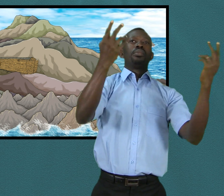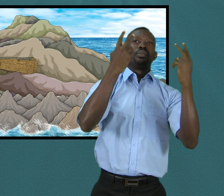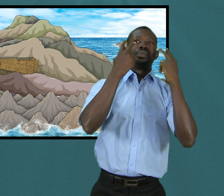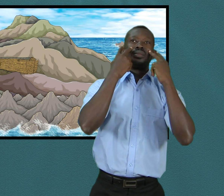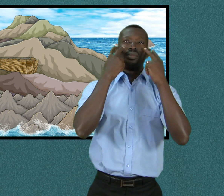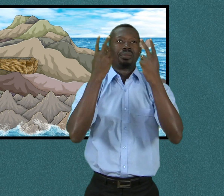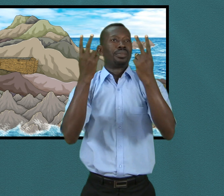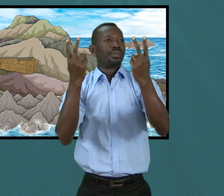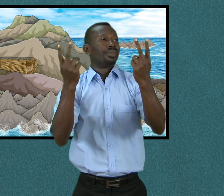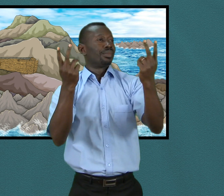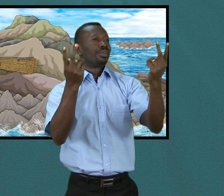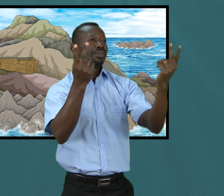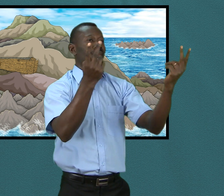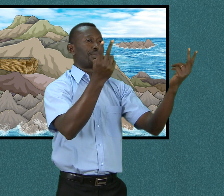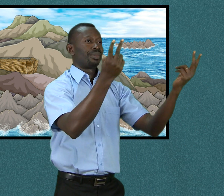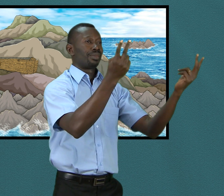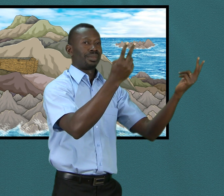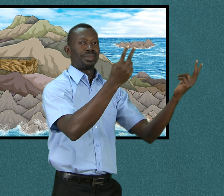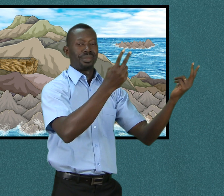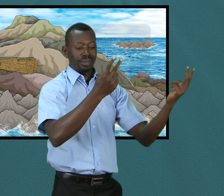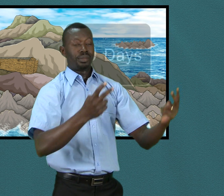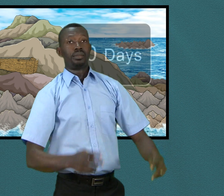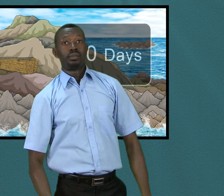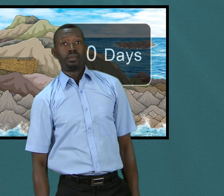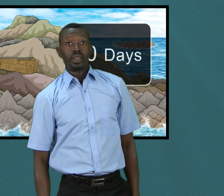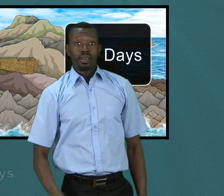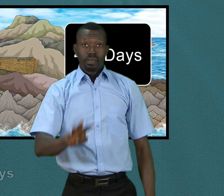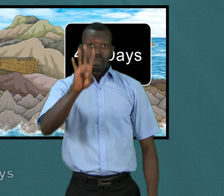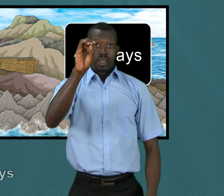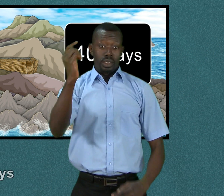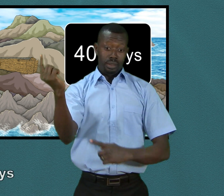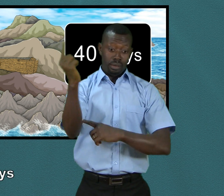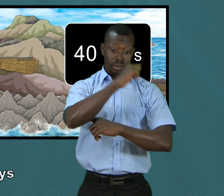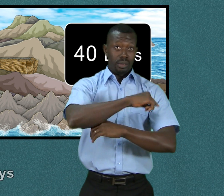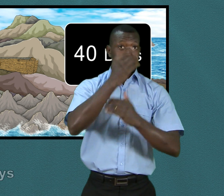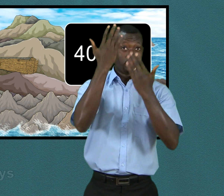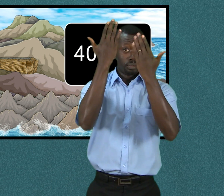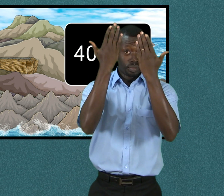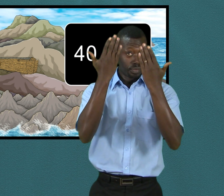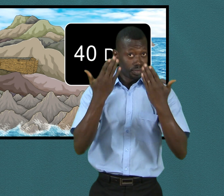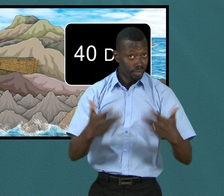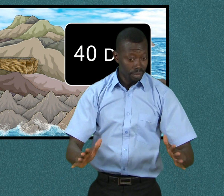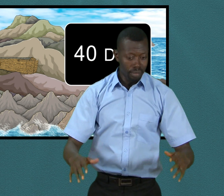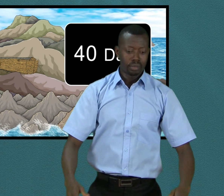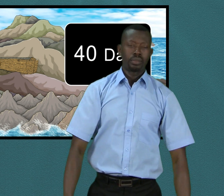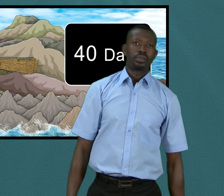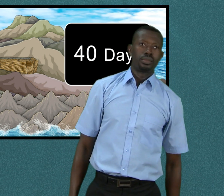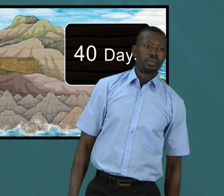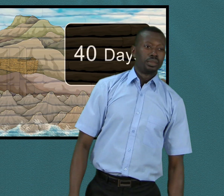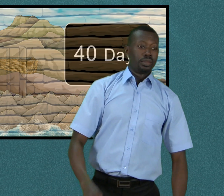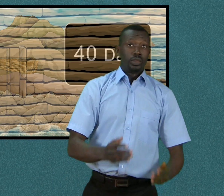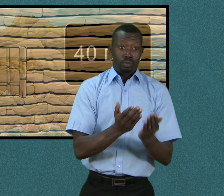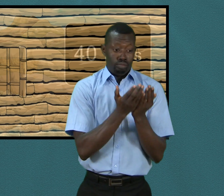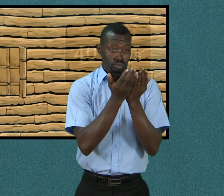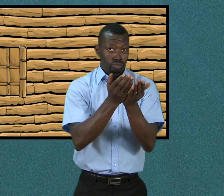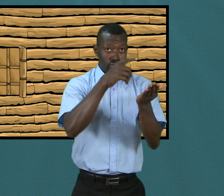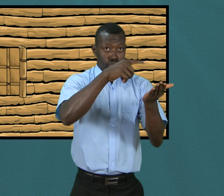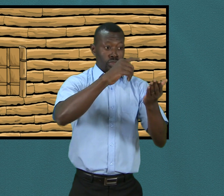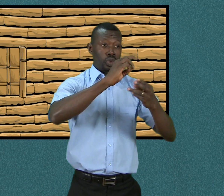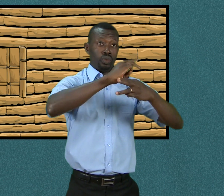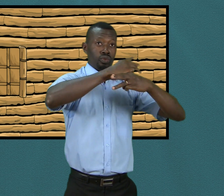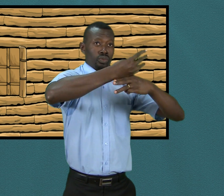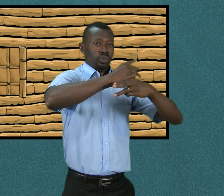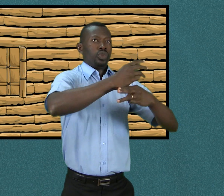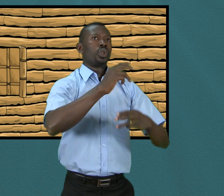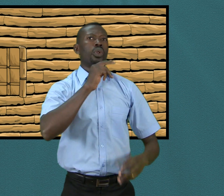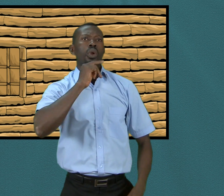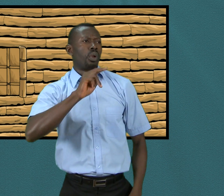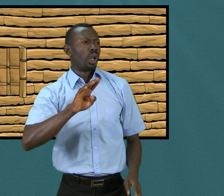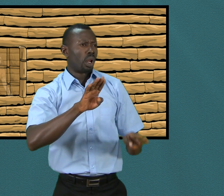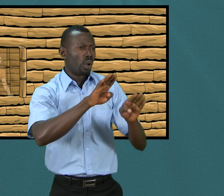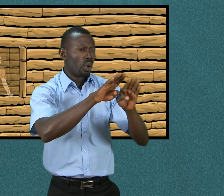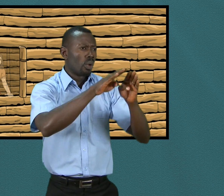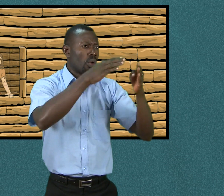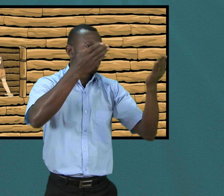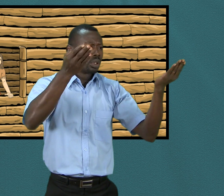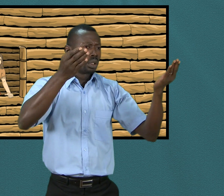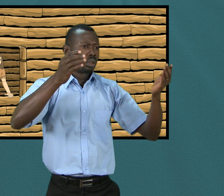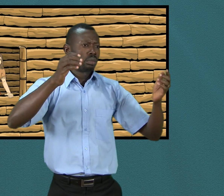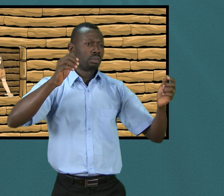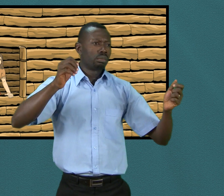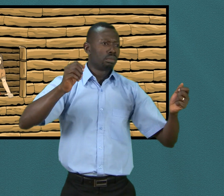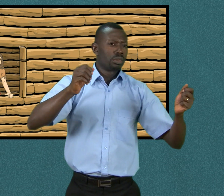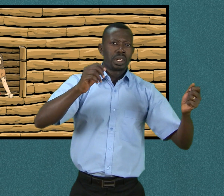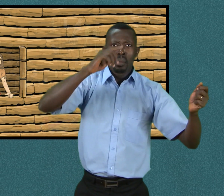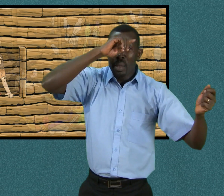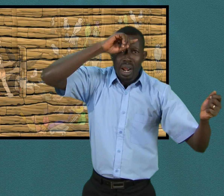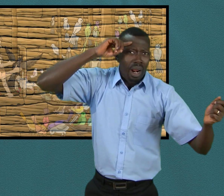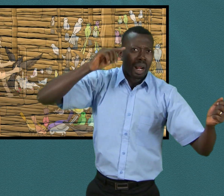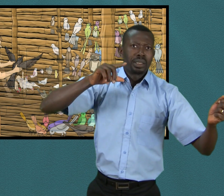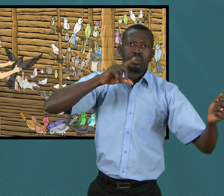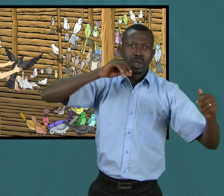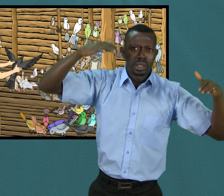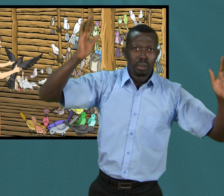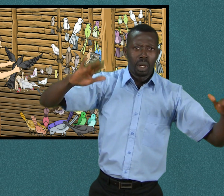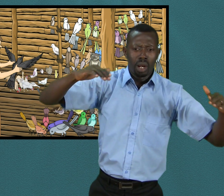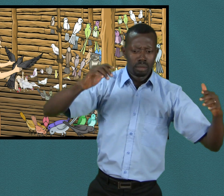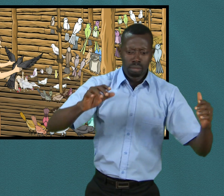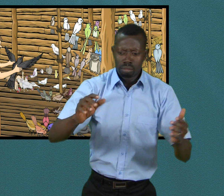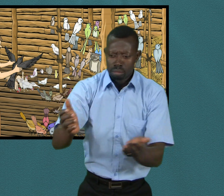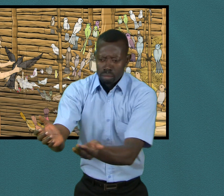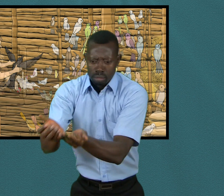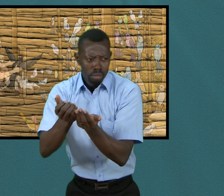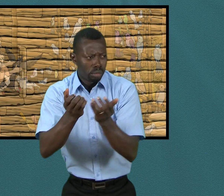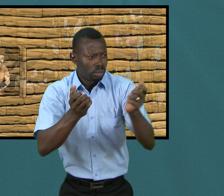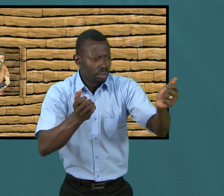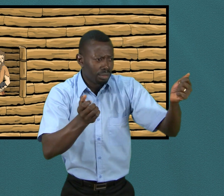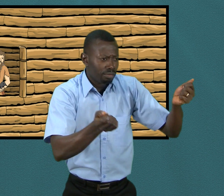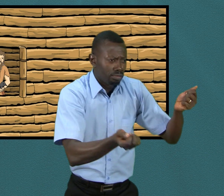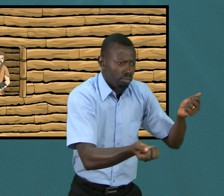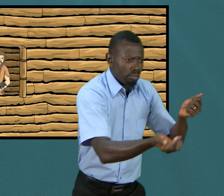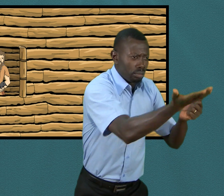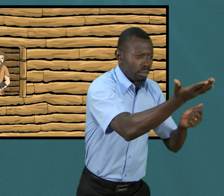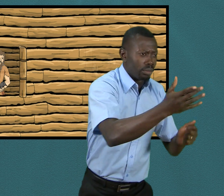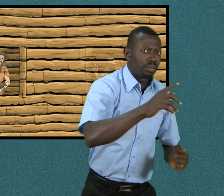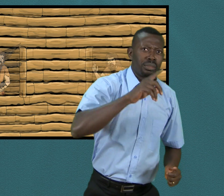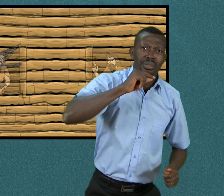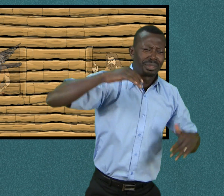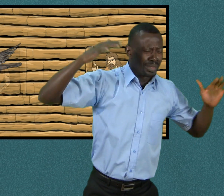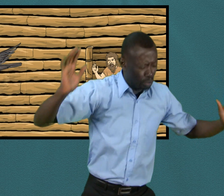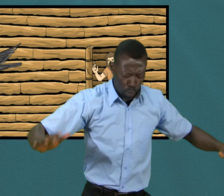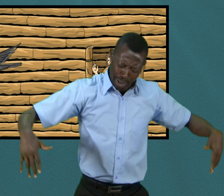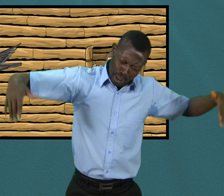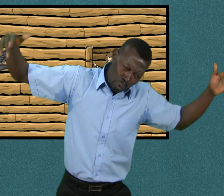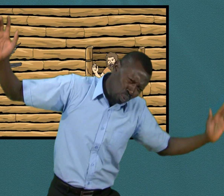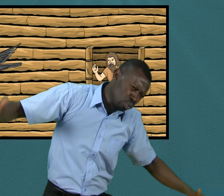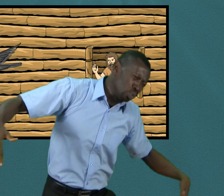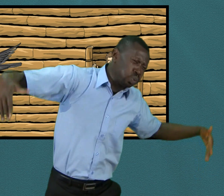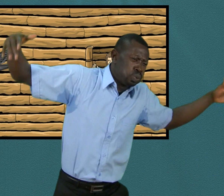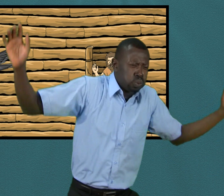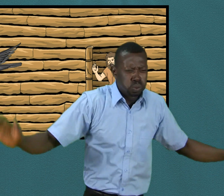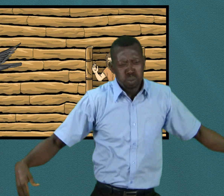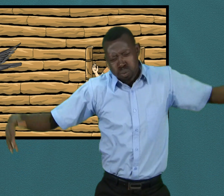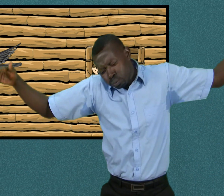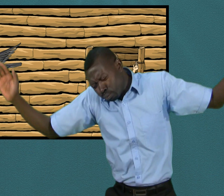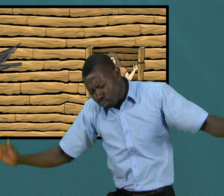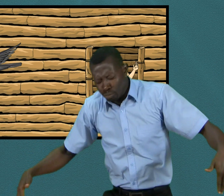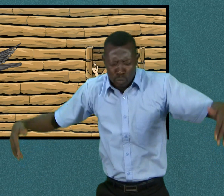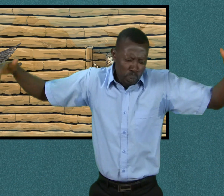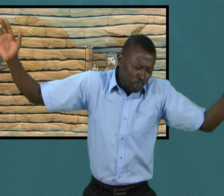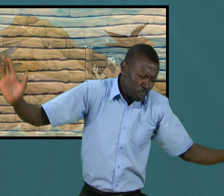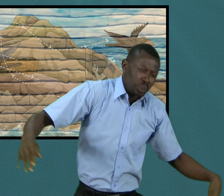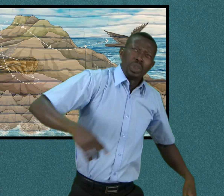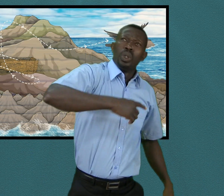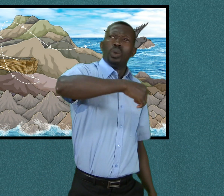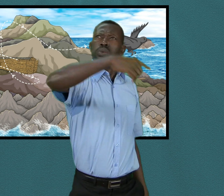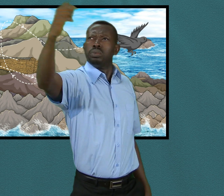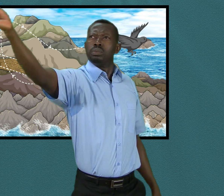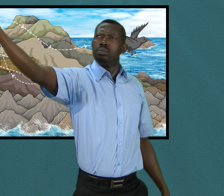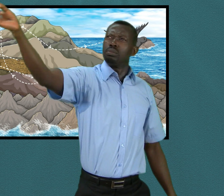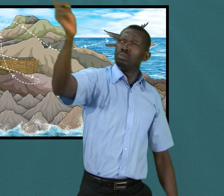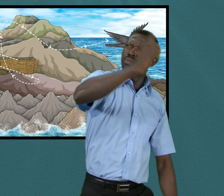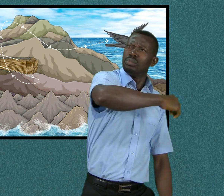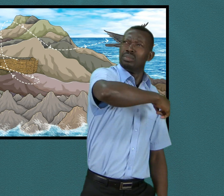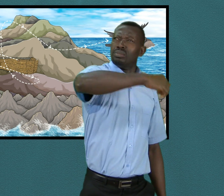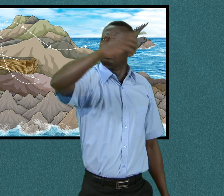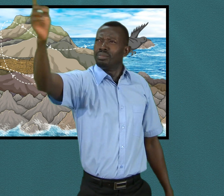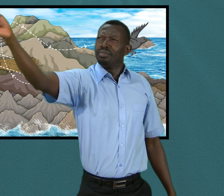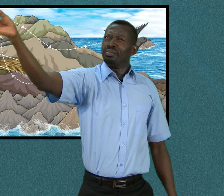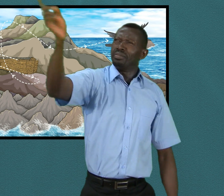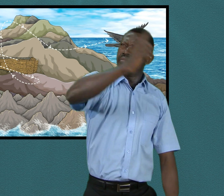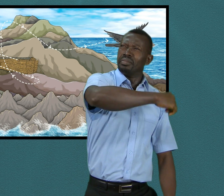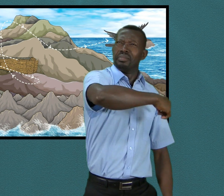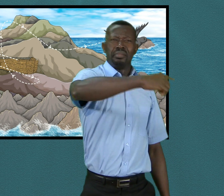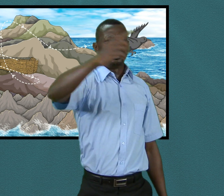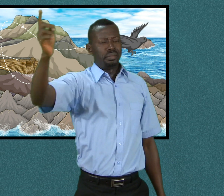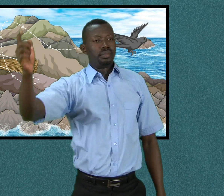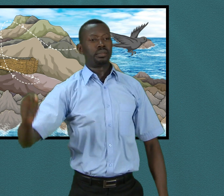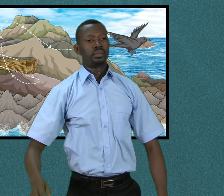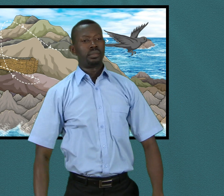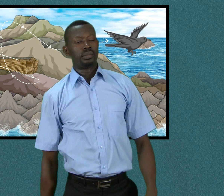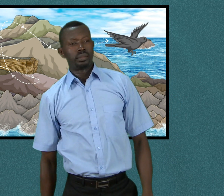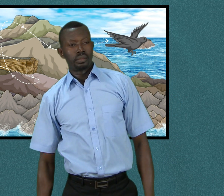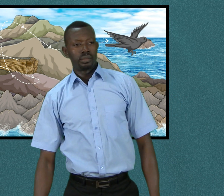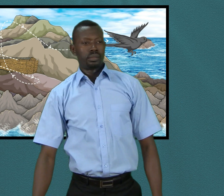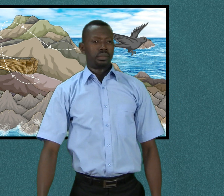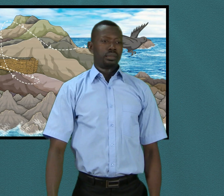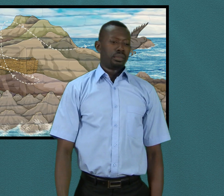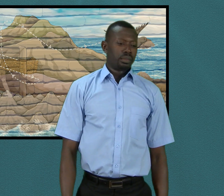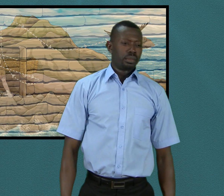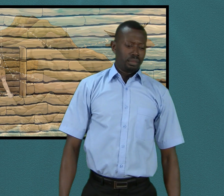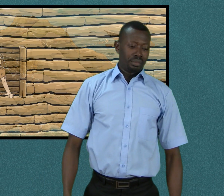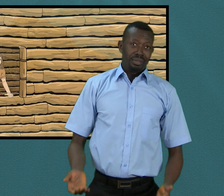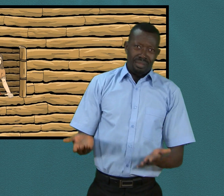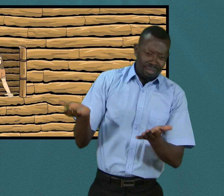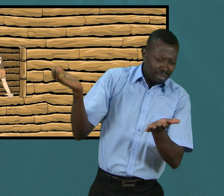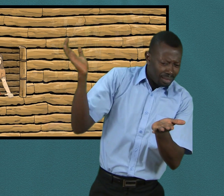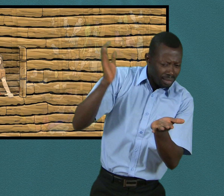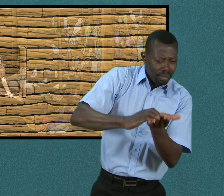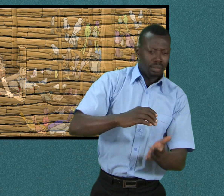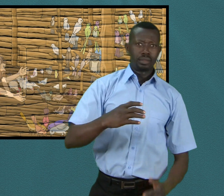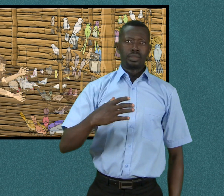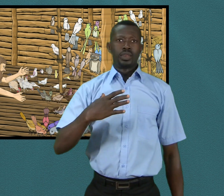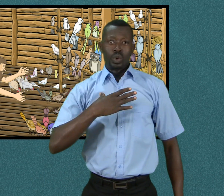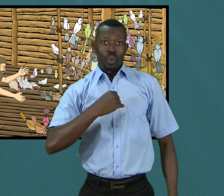After forty days Noah opened the window he had made in the ark and sent out a raven. It kept flying back and forth until the waters had dried up from the earth.